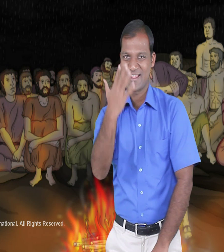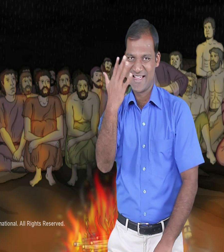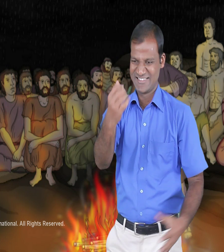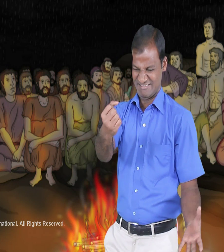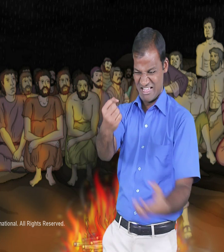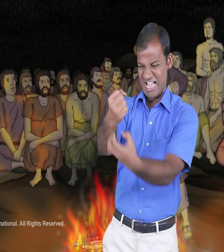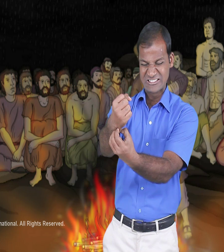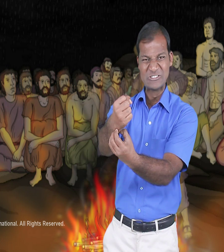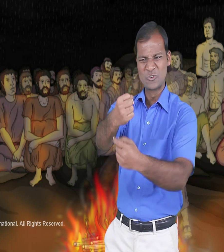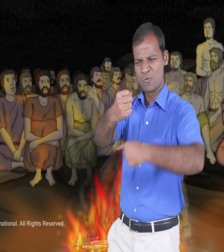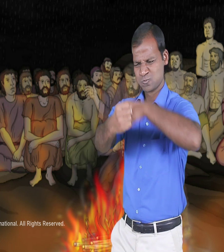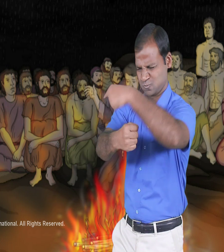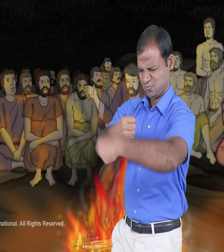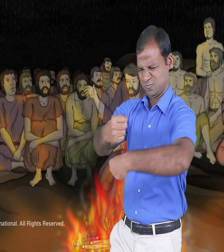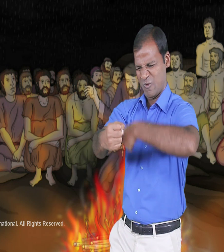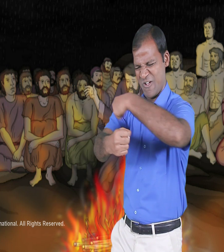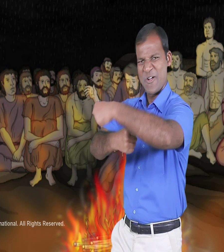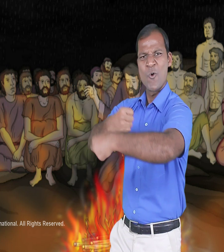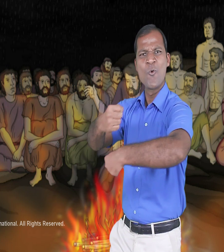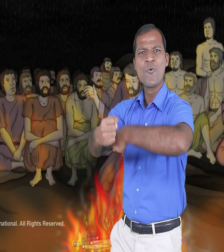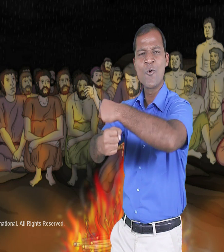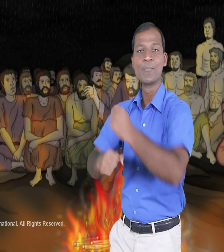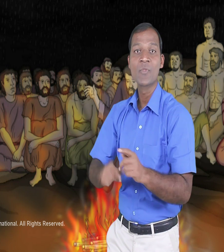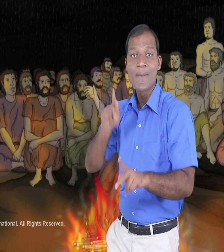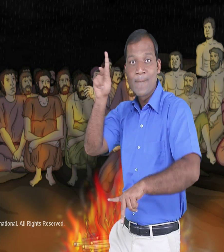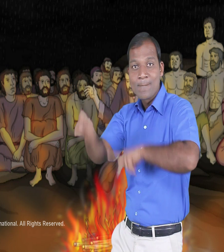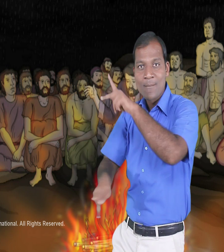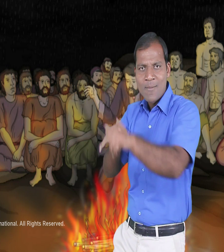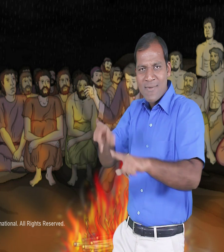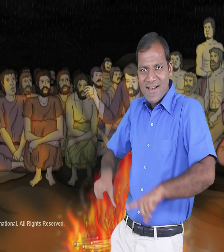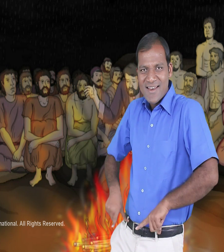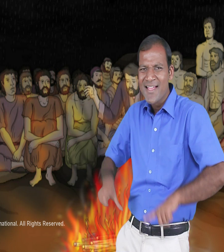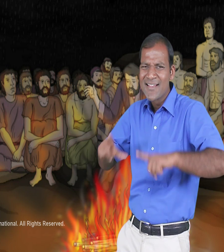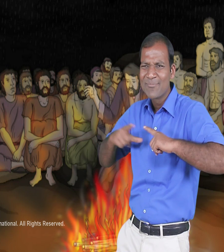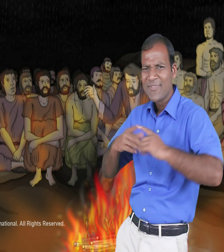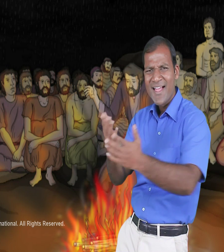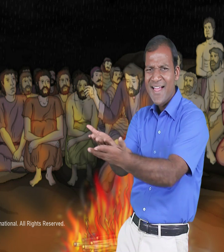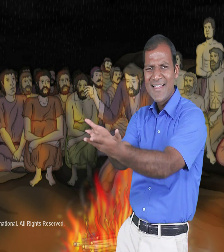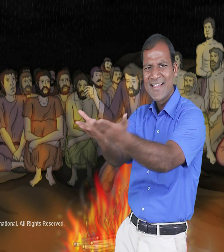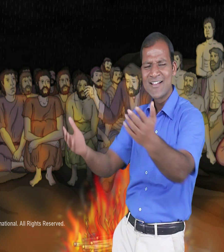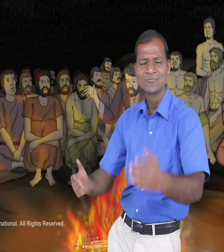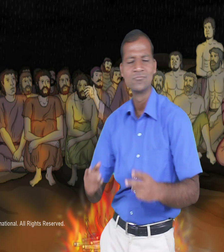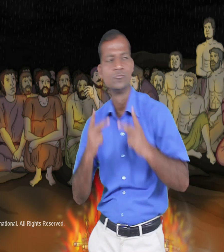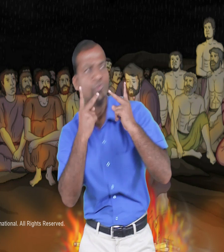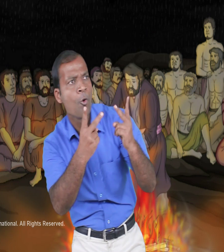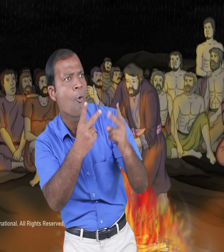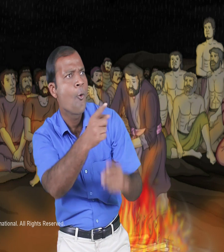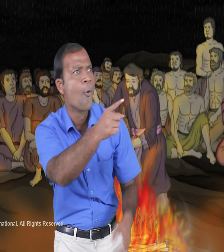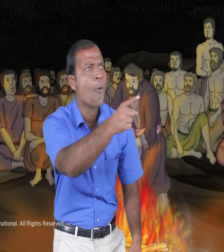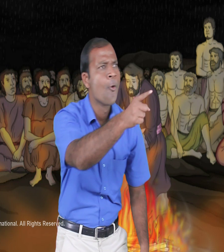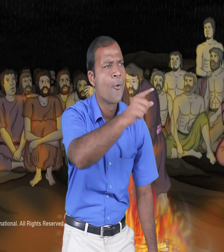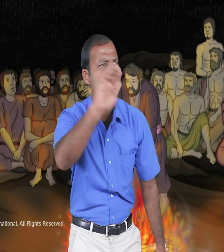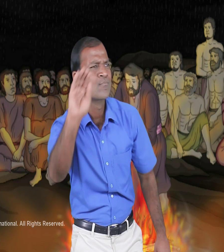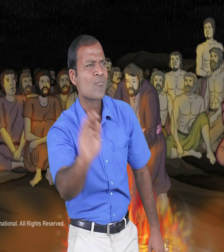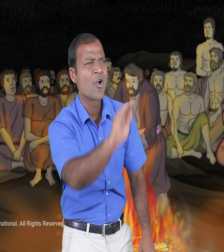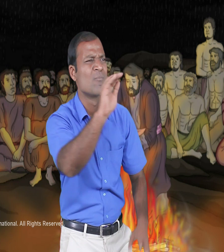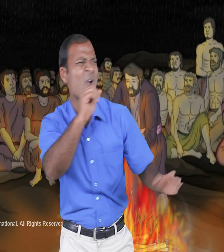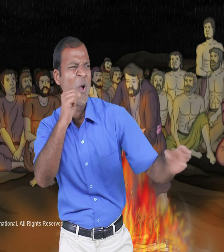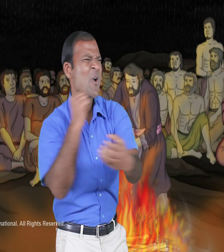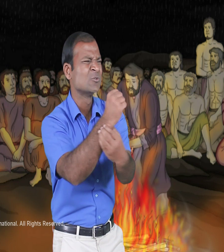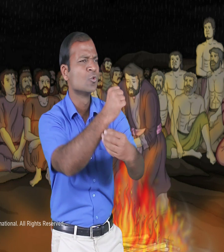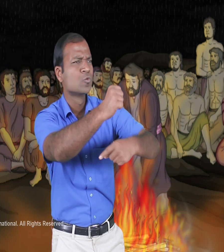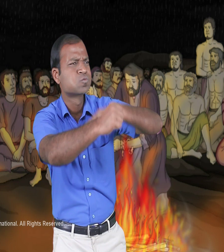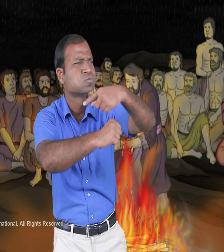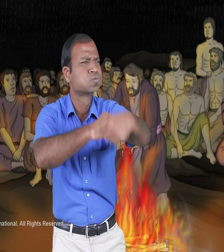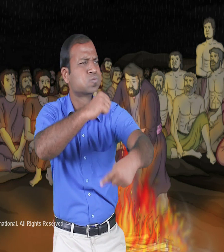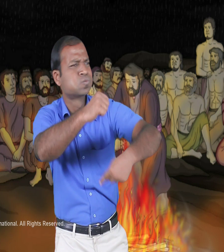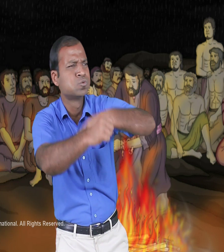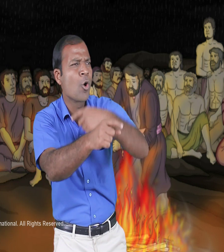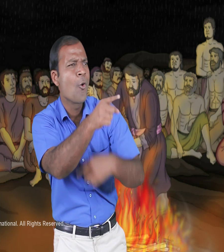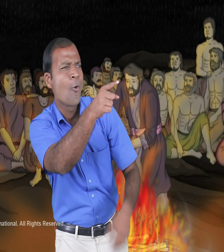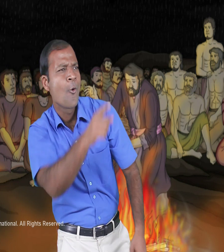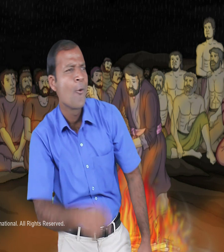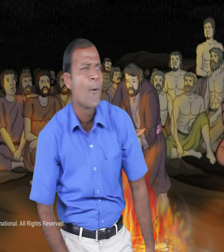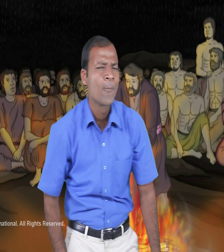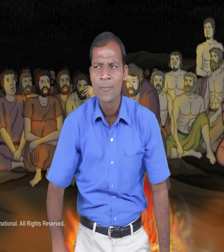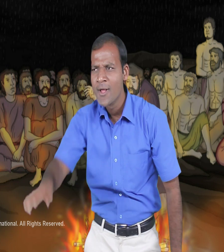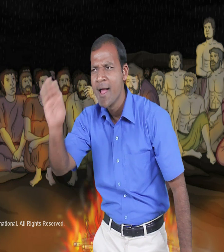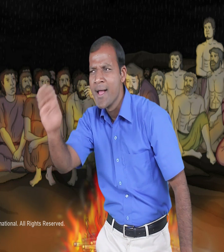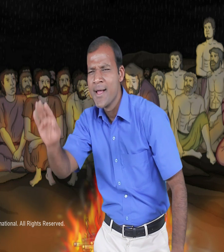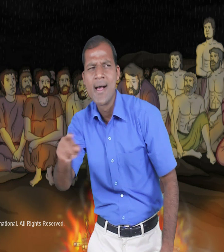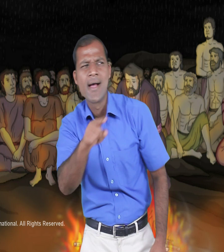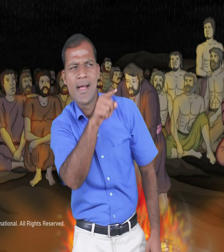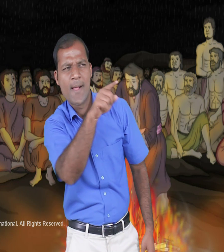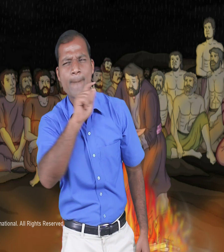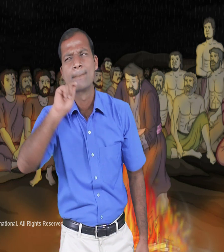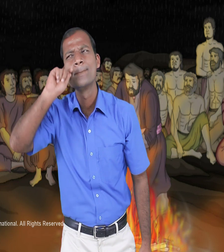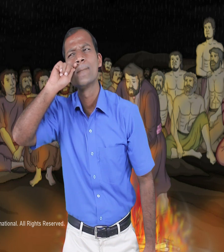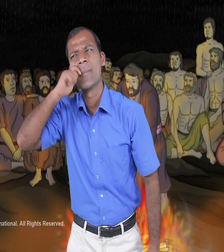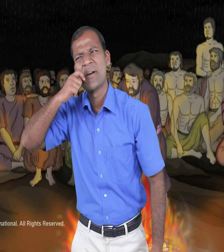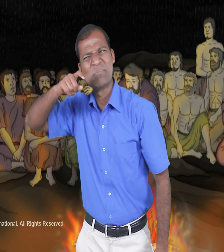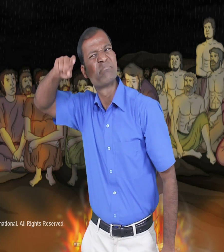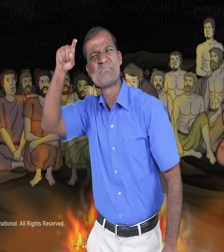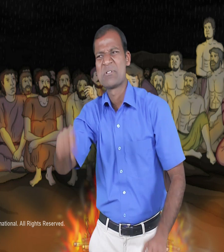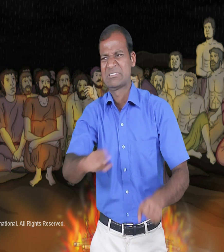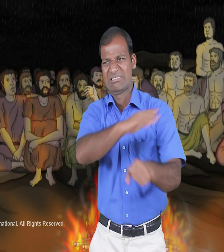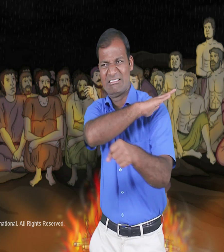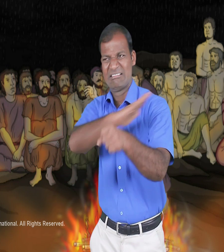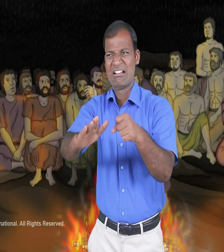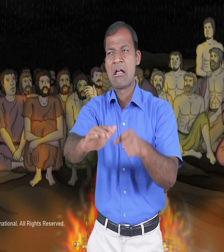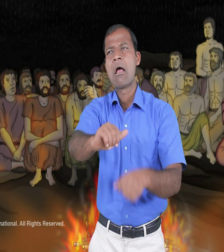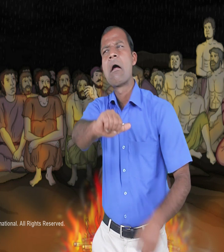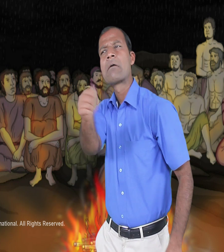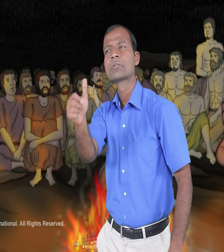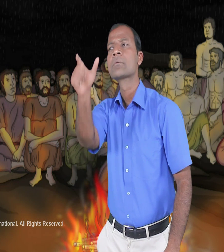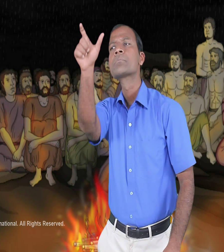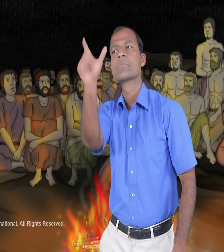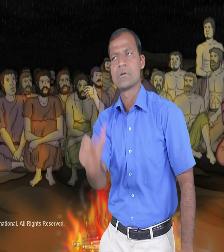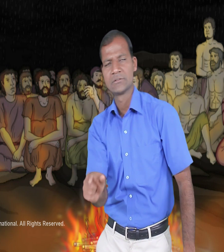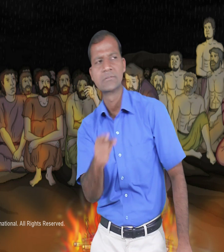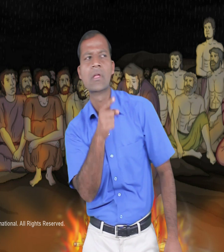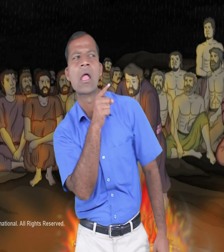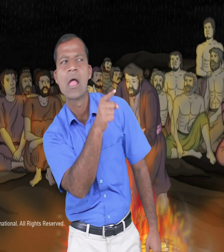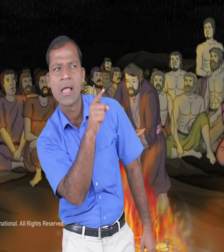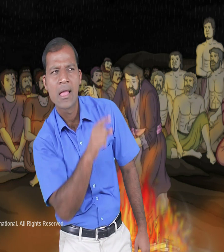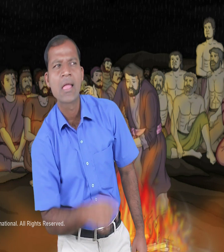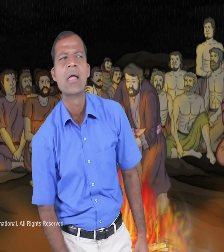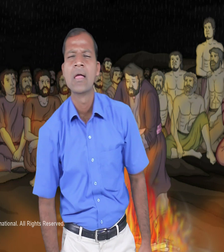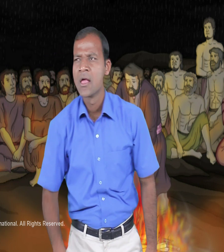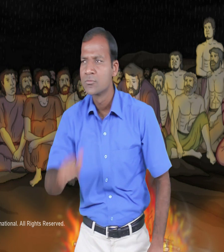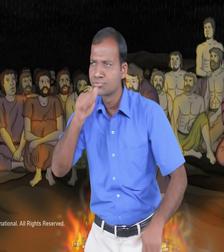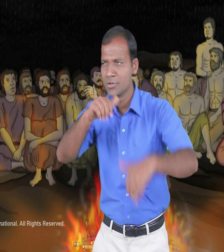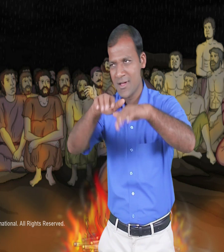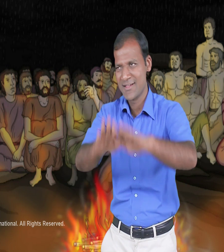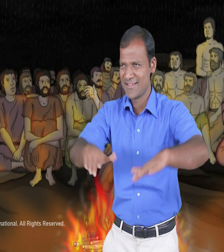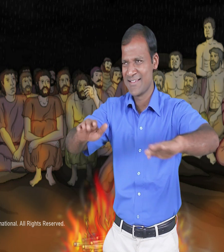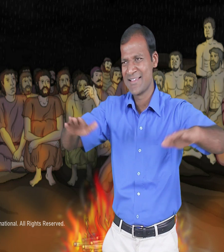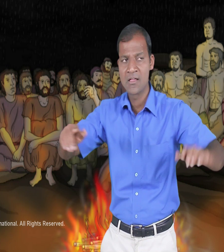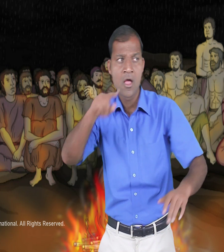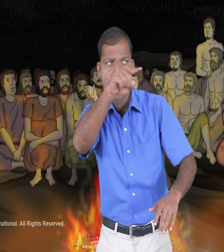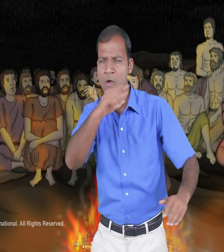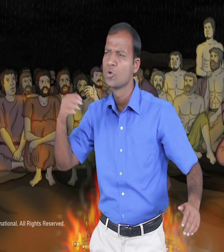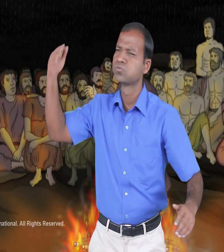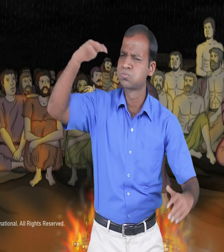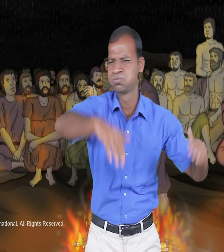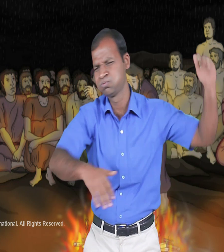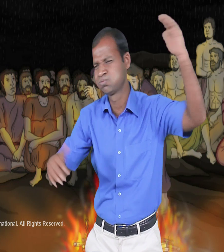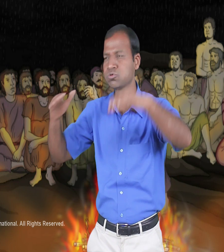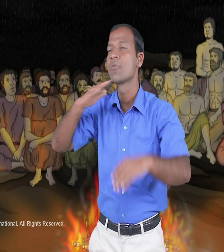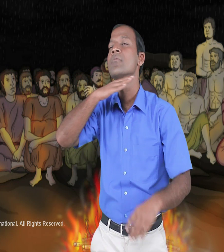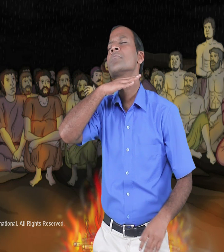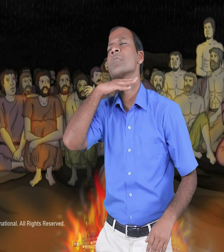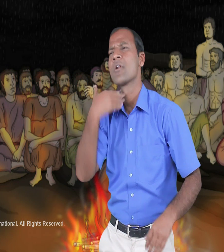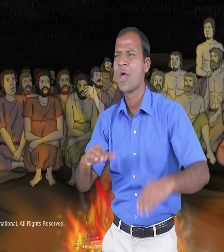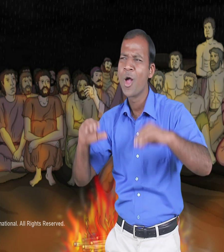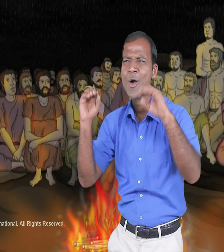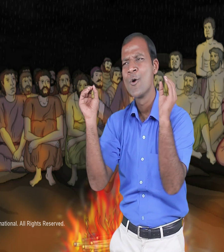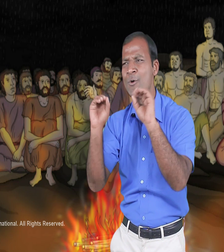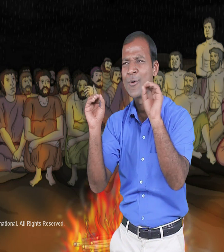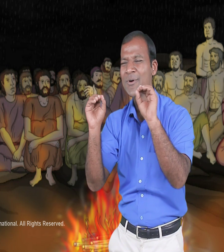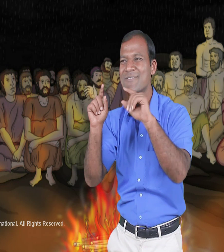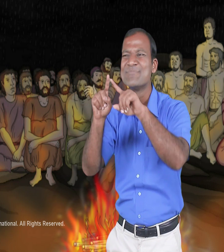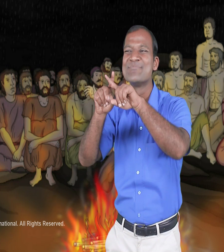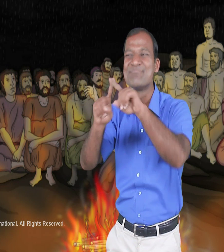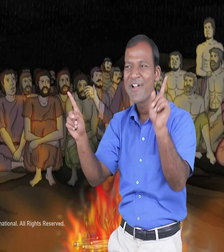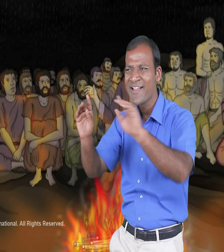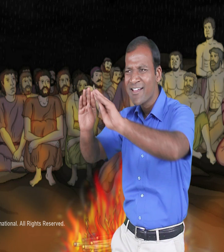When the islanders saw the creature hanging from his hand, they said to one another, “Surely this man is a murderer.